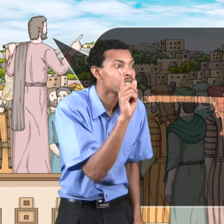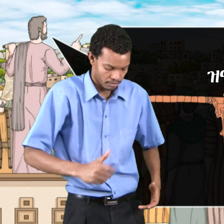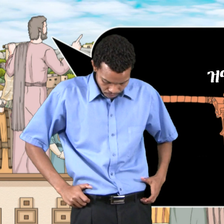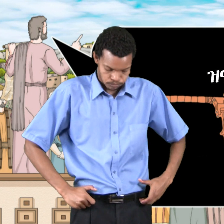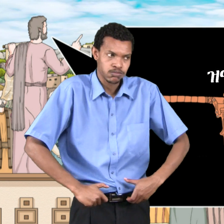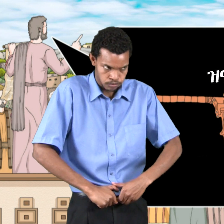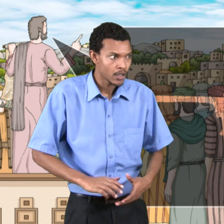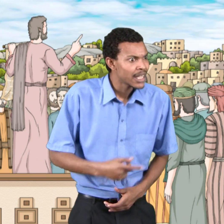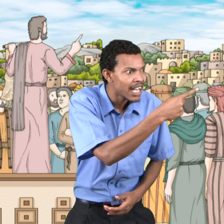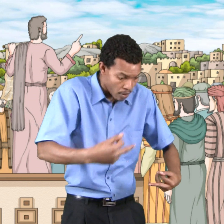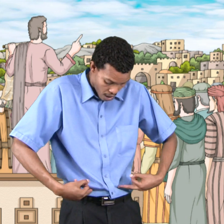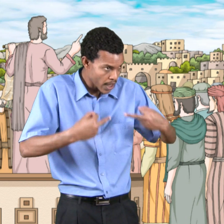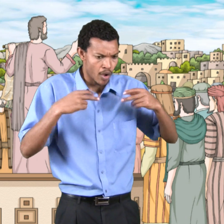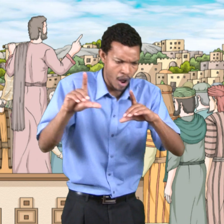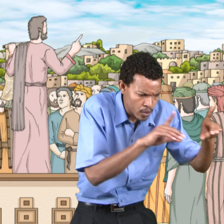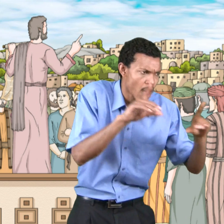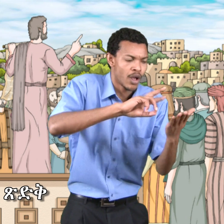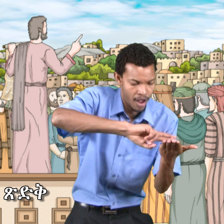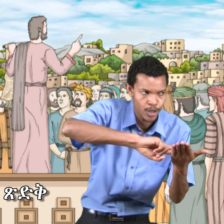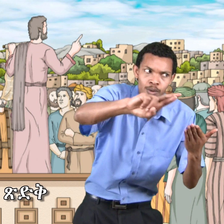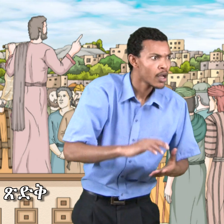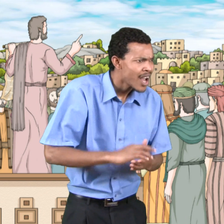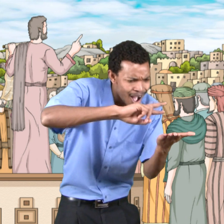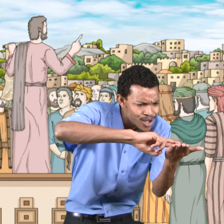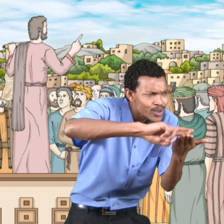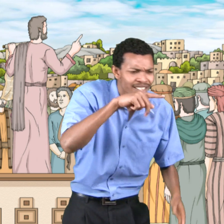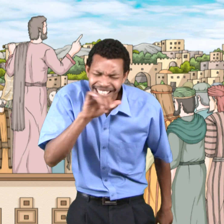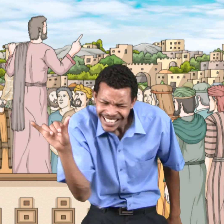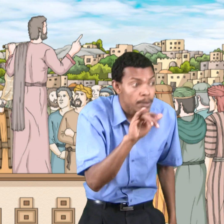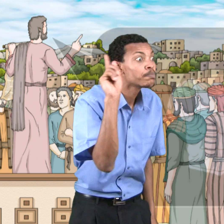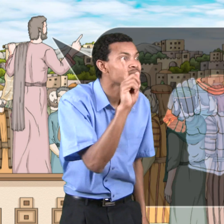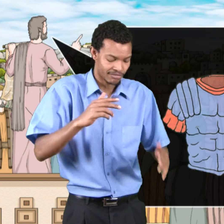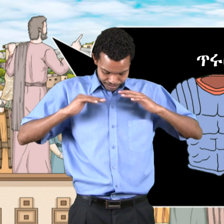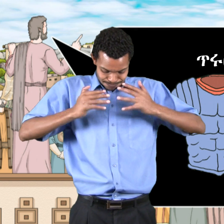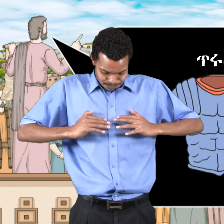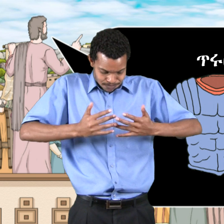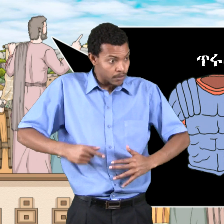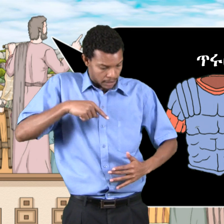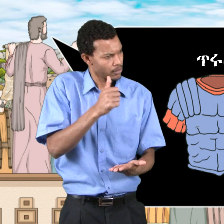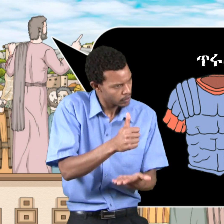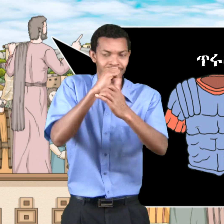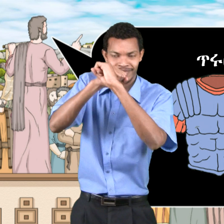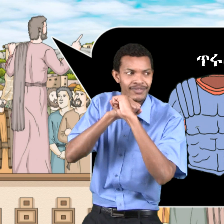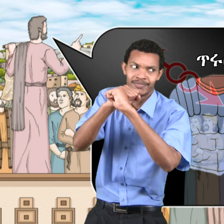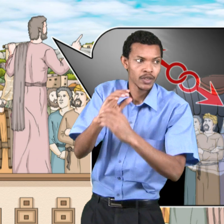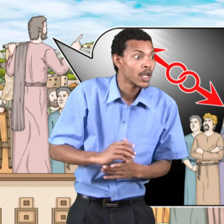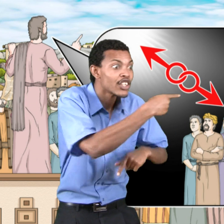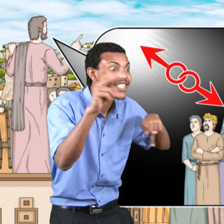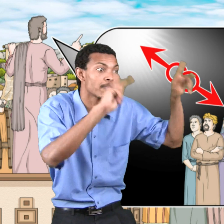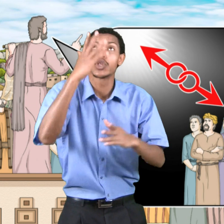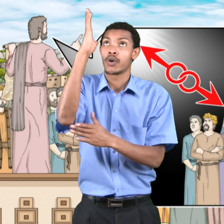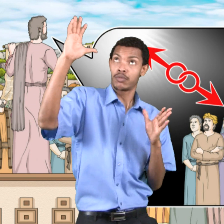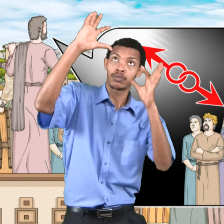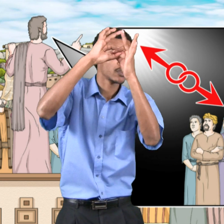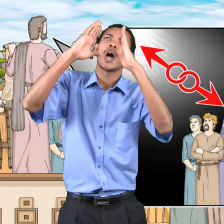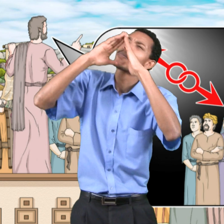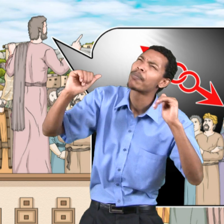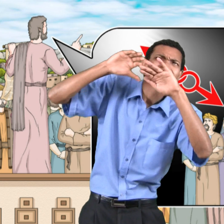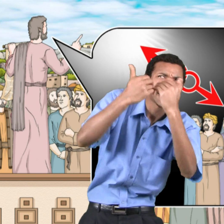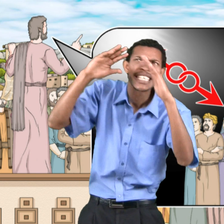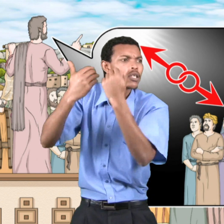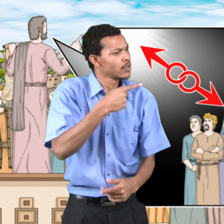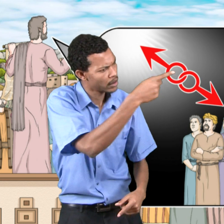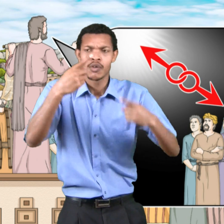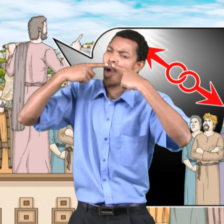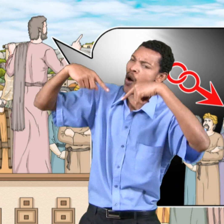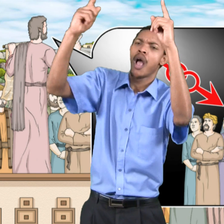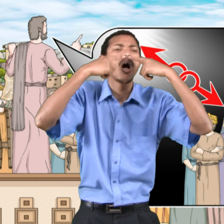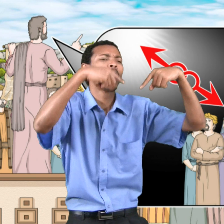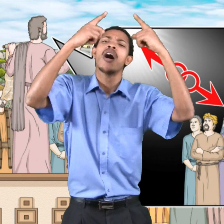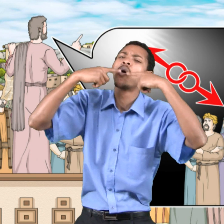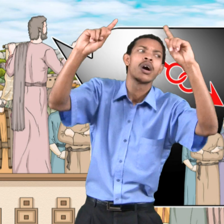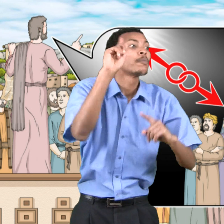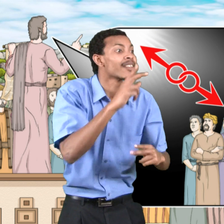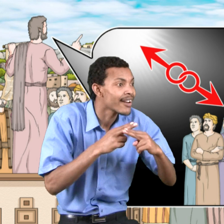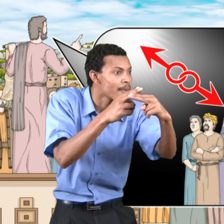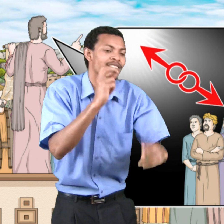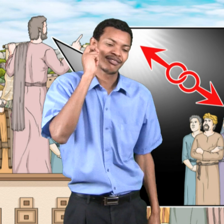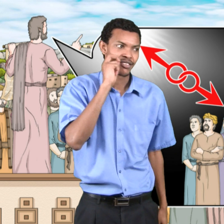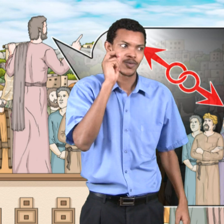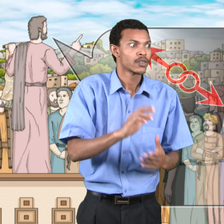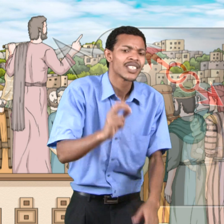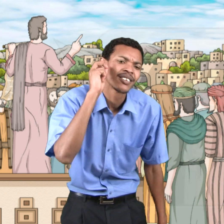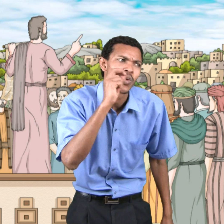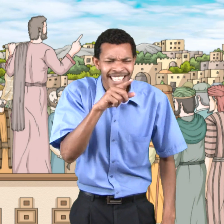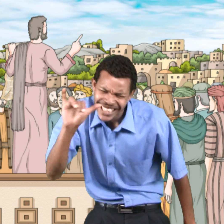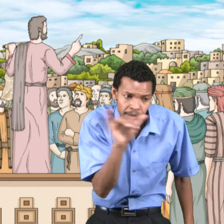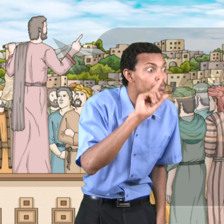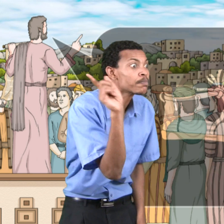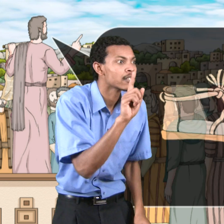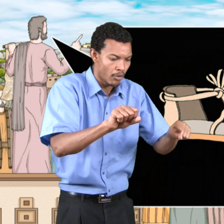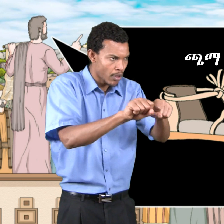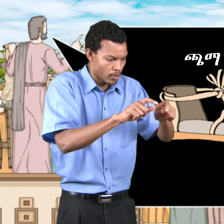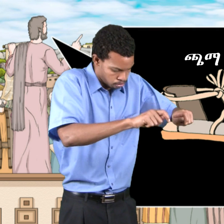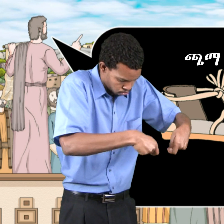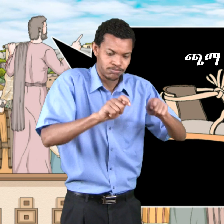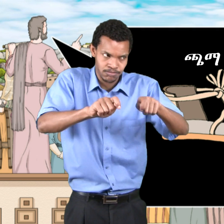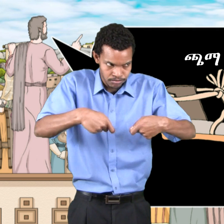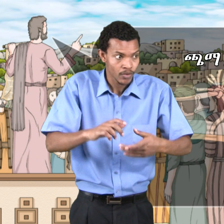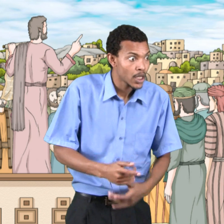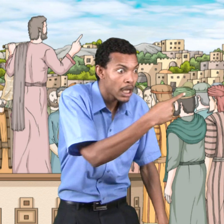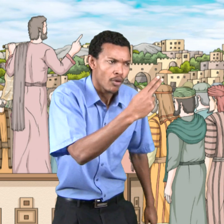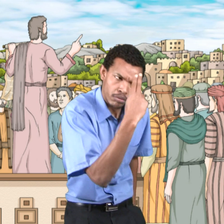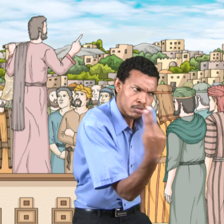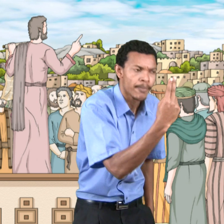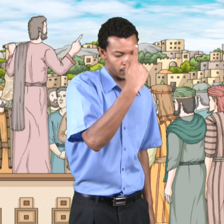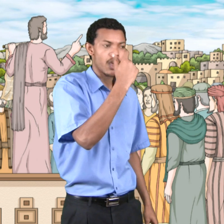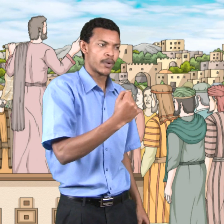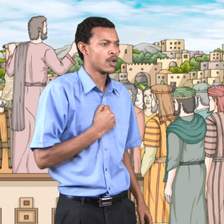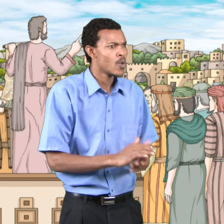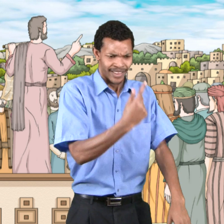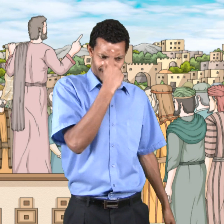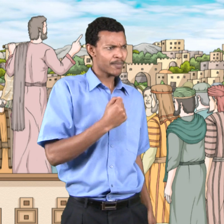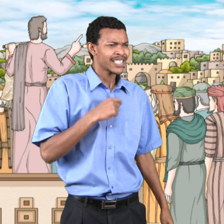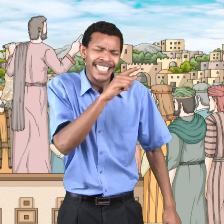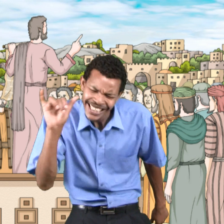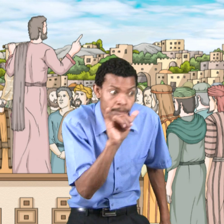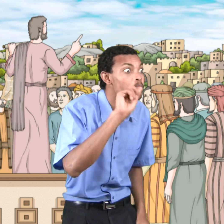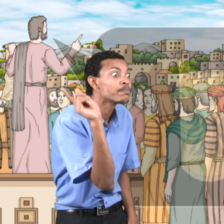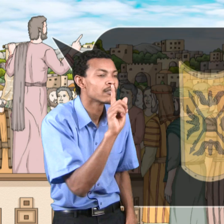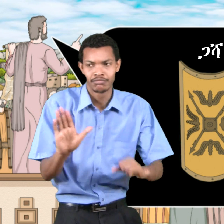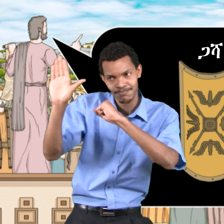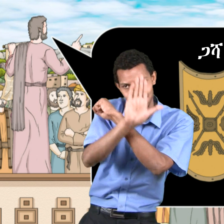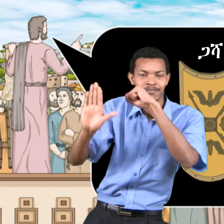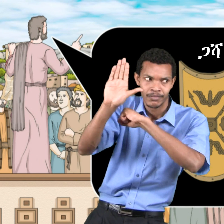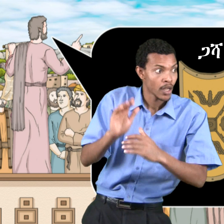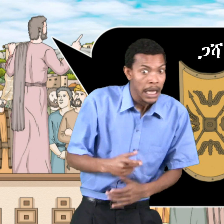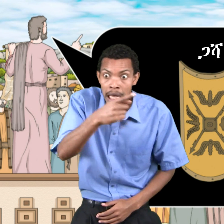Stand firm then, with the belt of truth buckled around your waist, with the breastplate of righteousness arrayed, and with your feet fitted with the readiness of the gospel of peace.